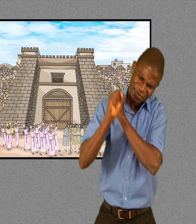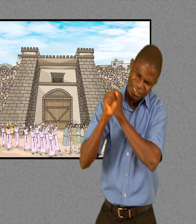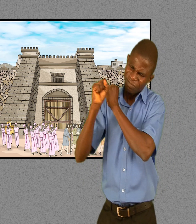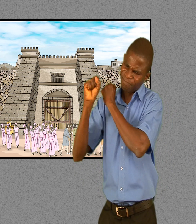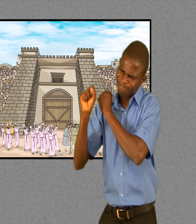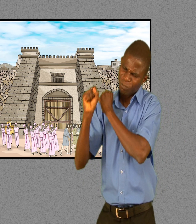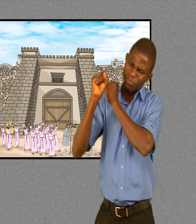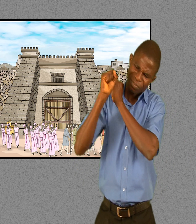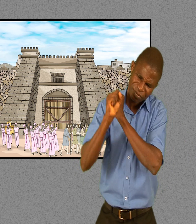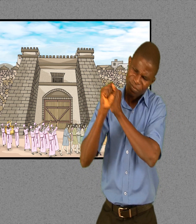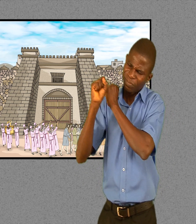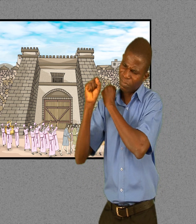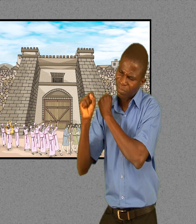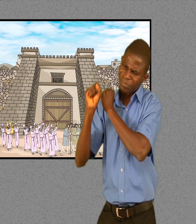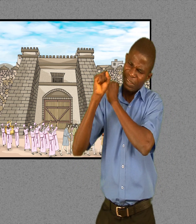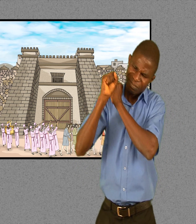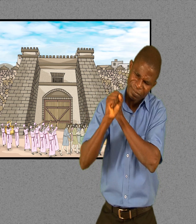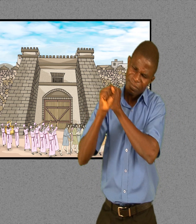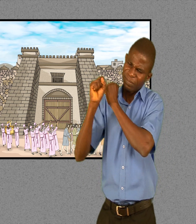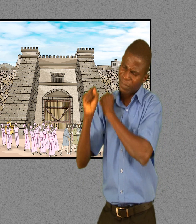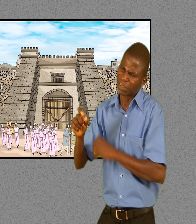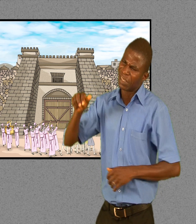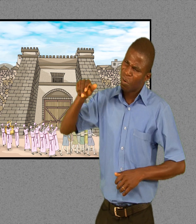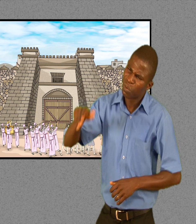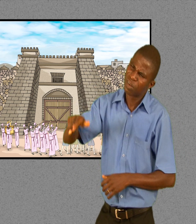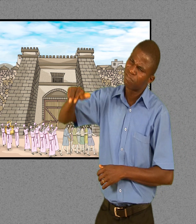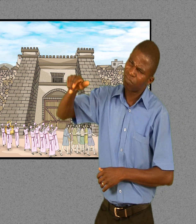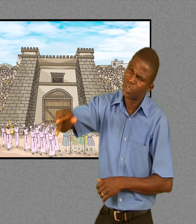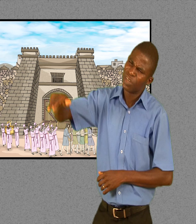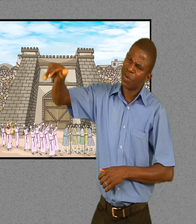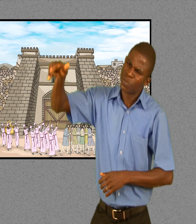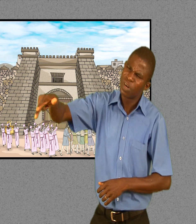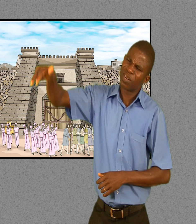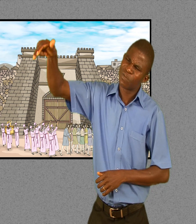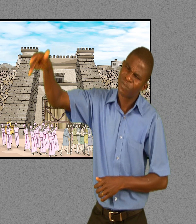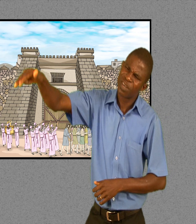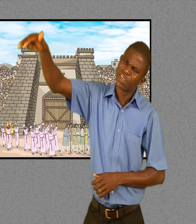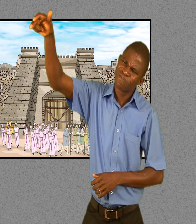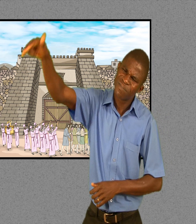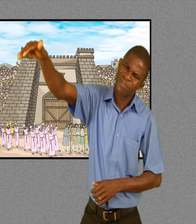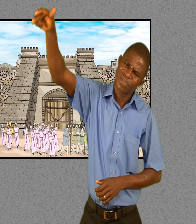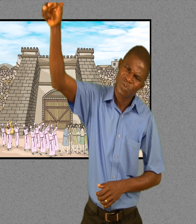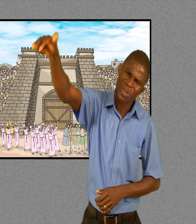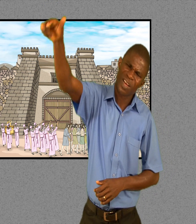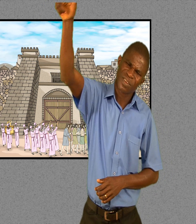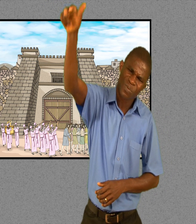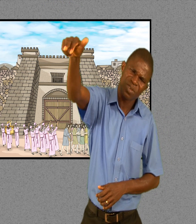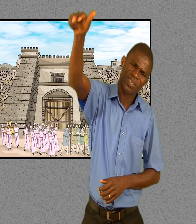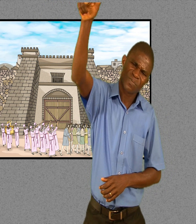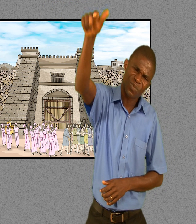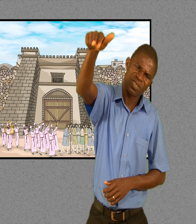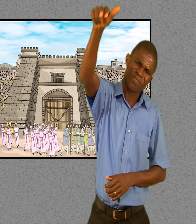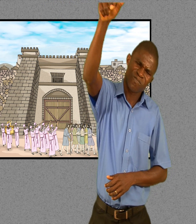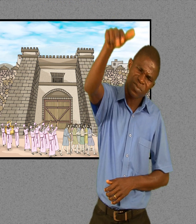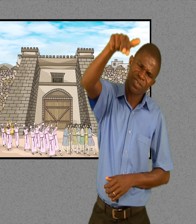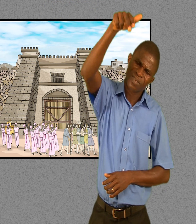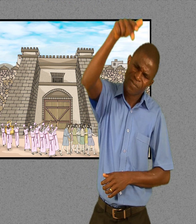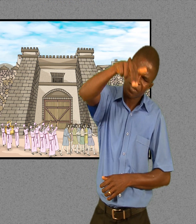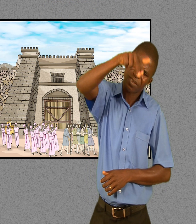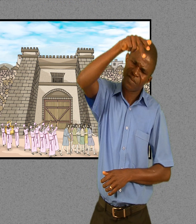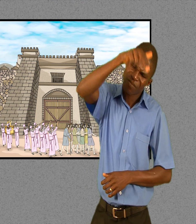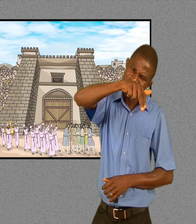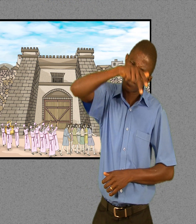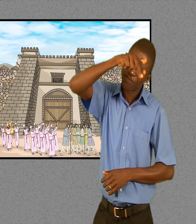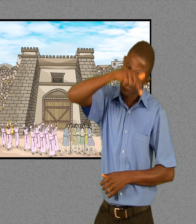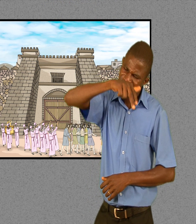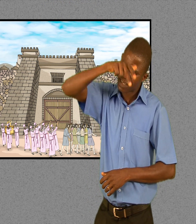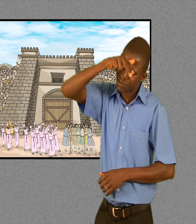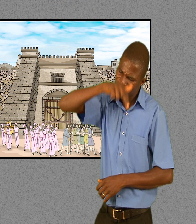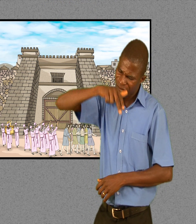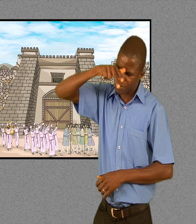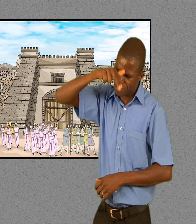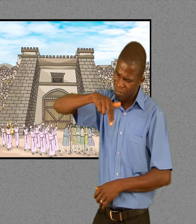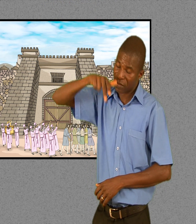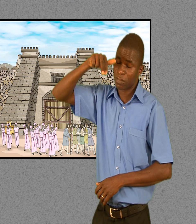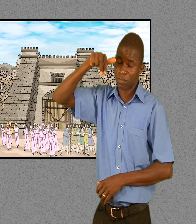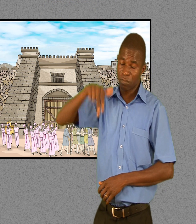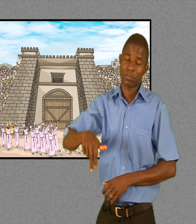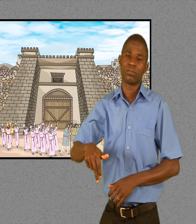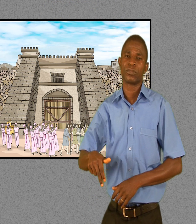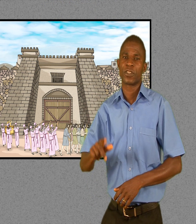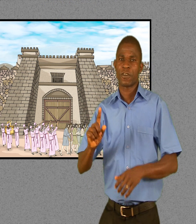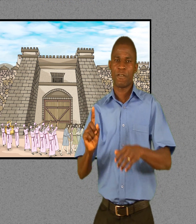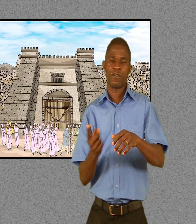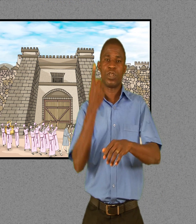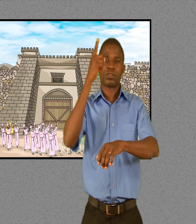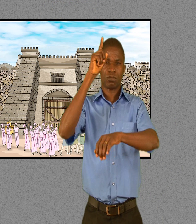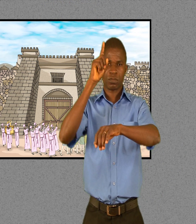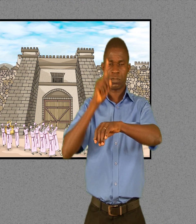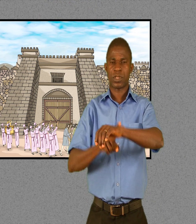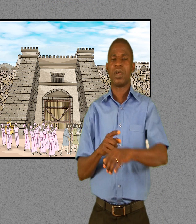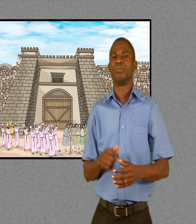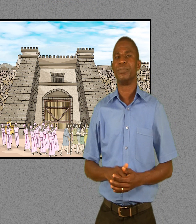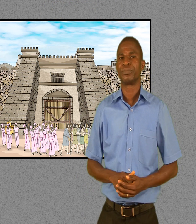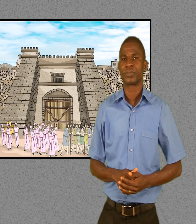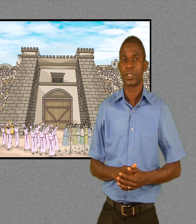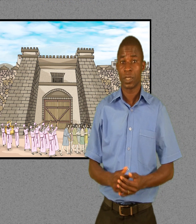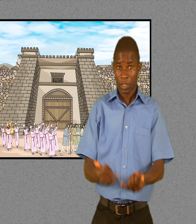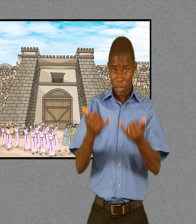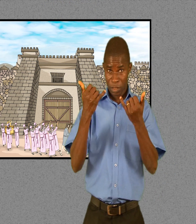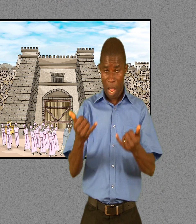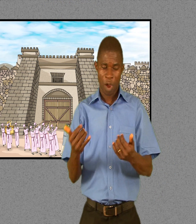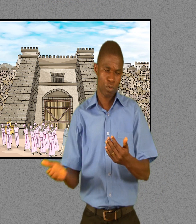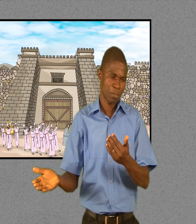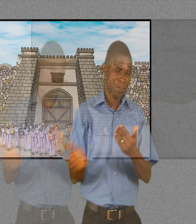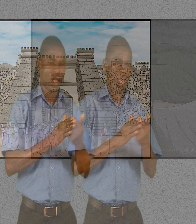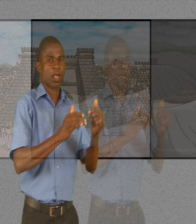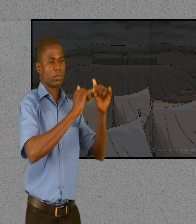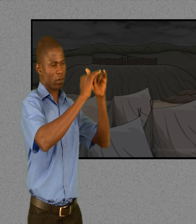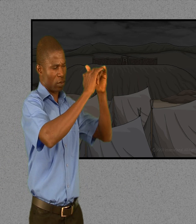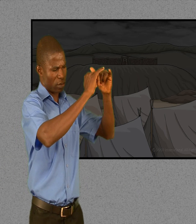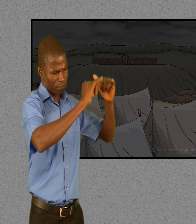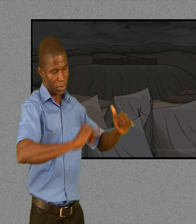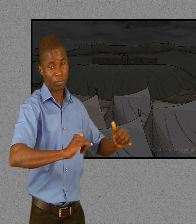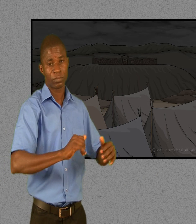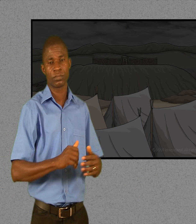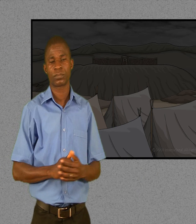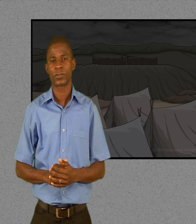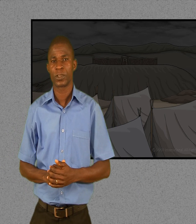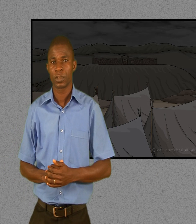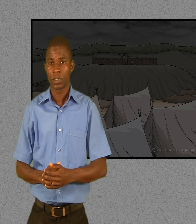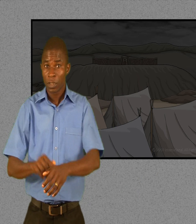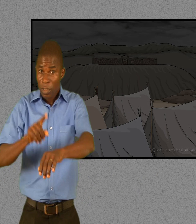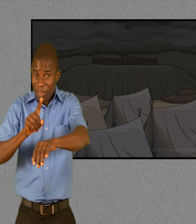Then you are to shout!” So he had the ark of the LORD carried around the city, circling it once.